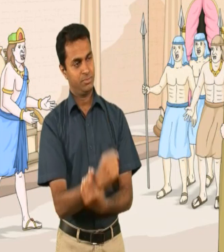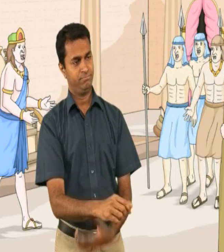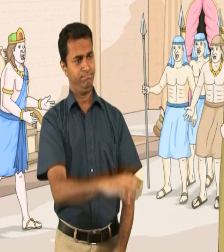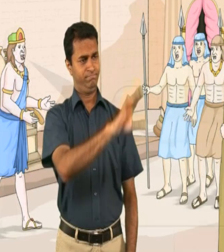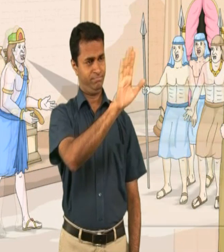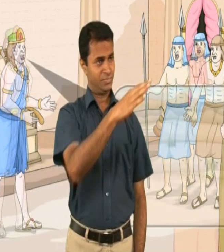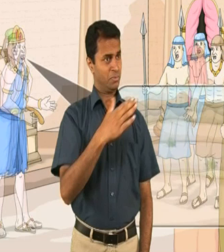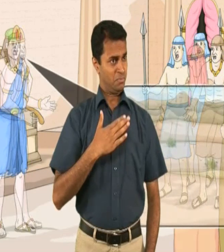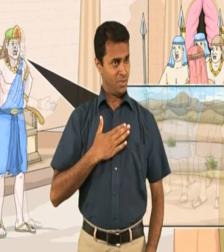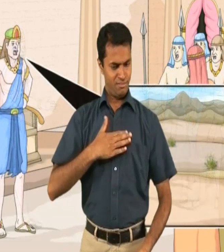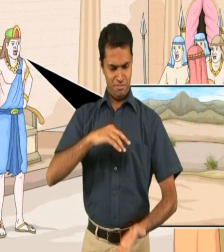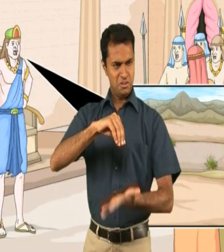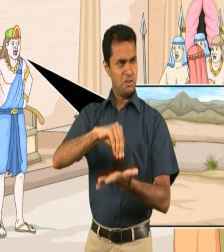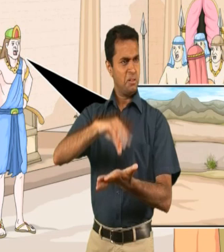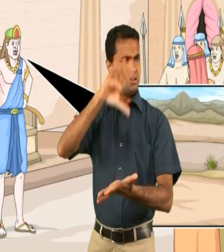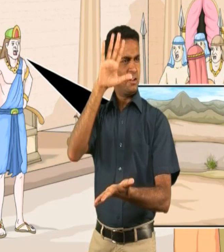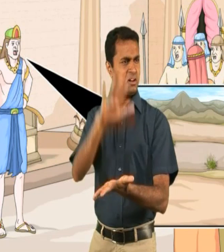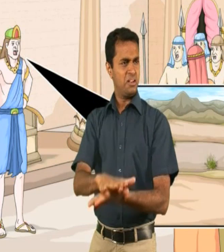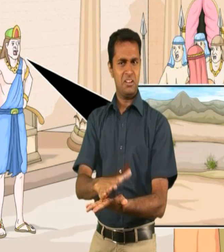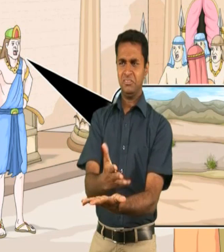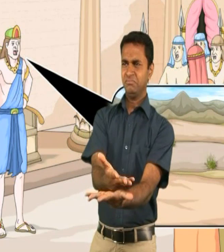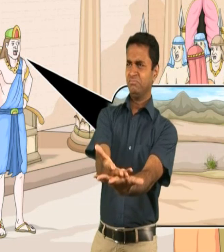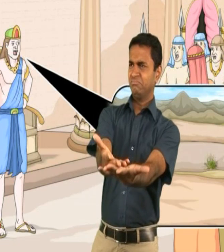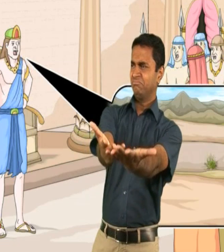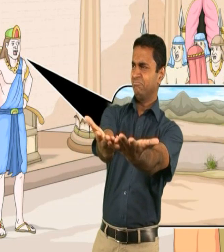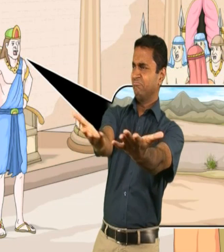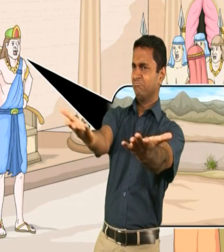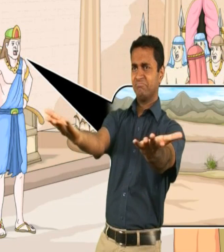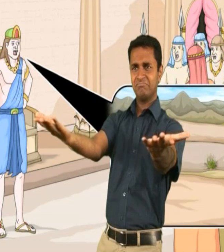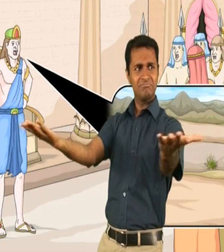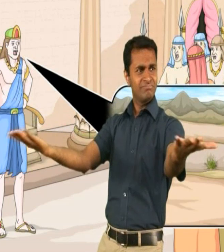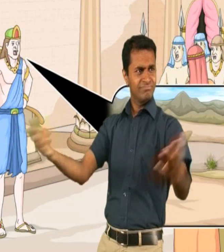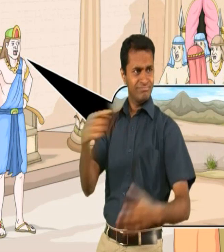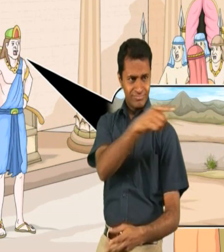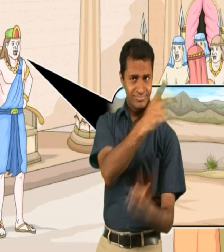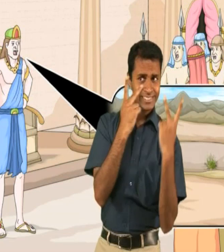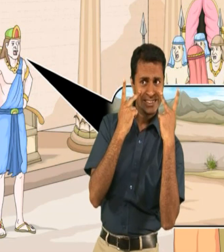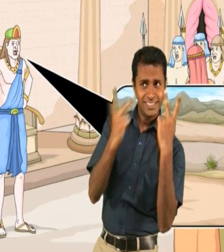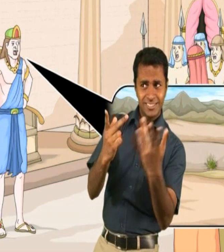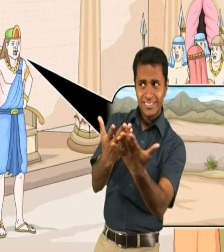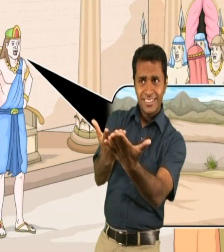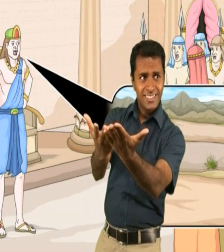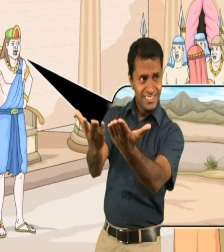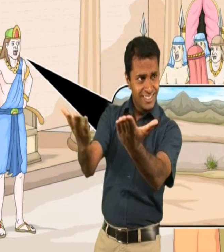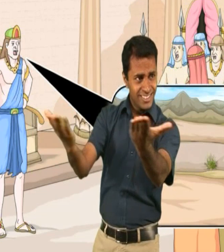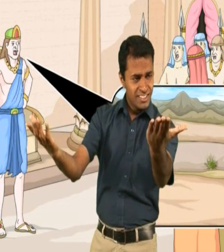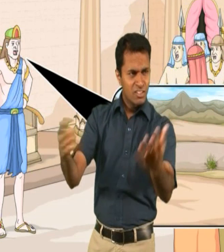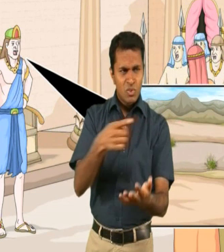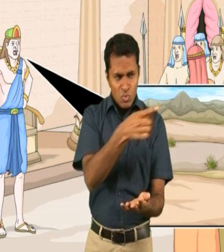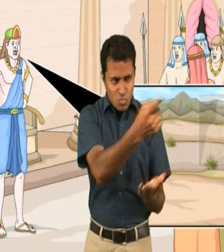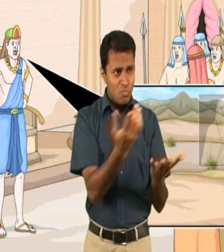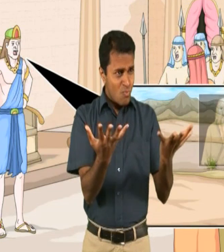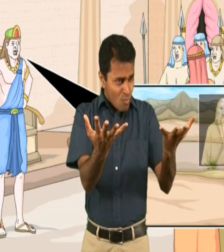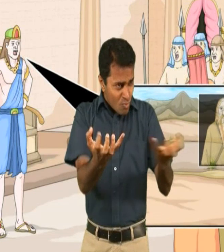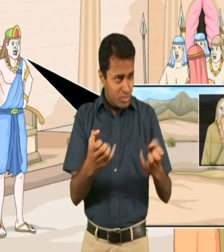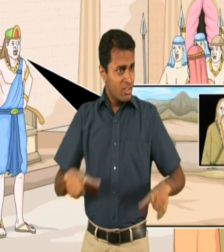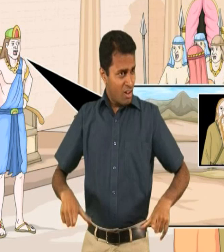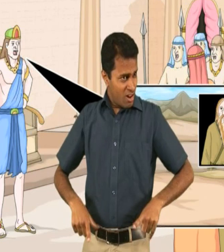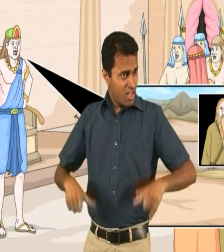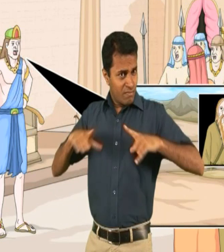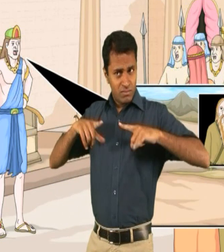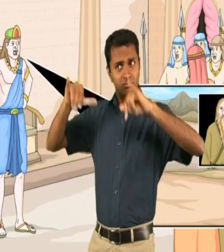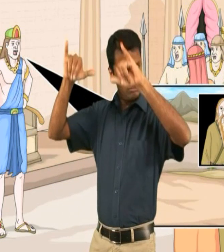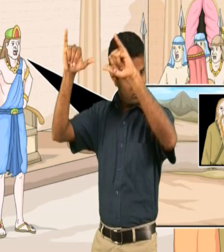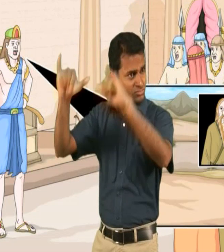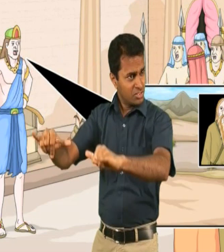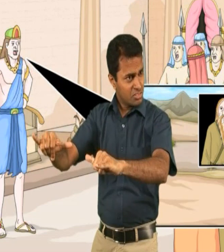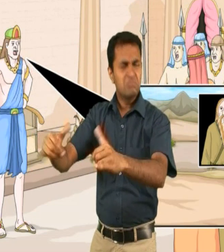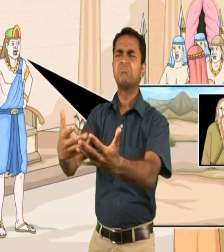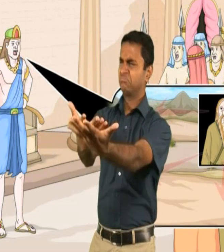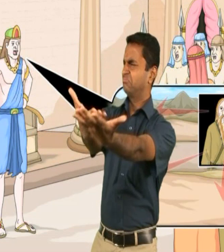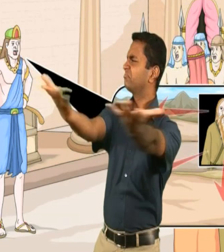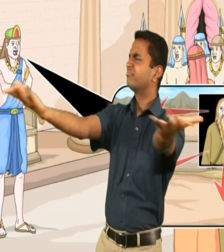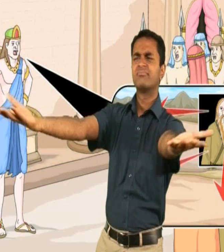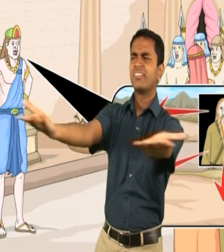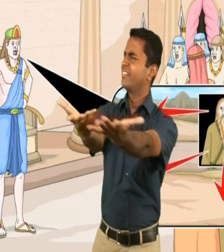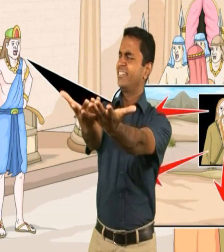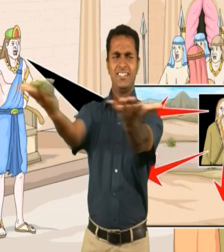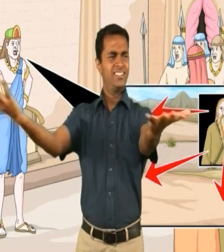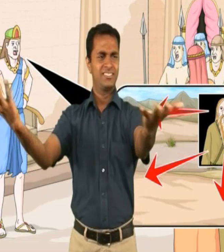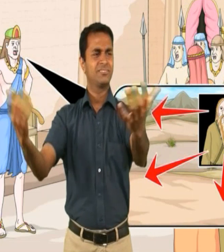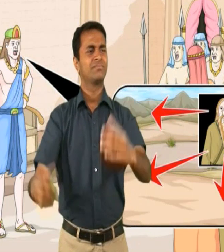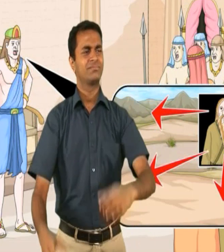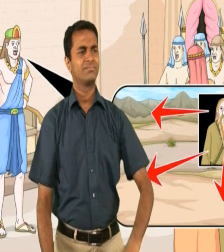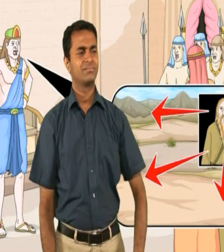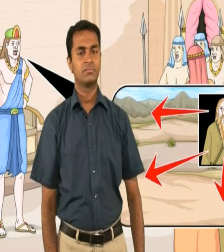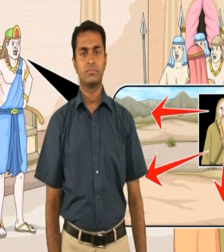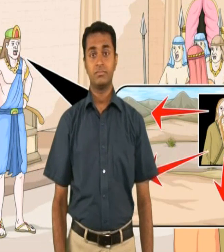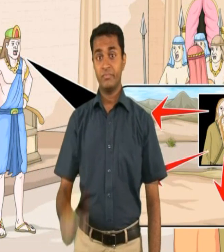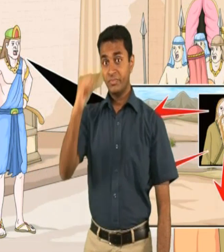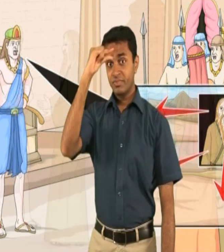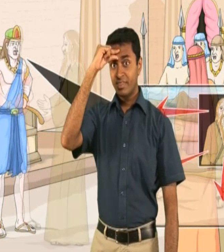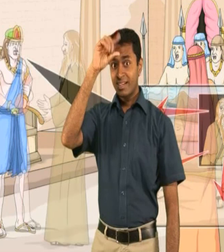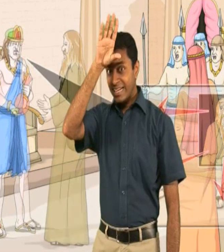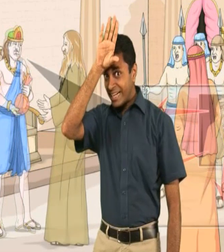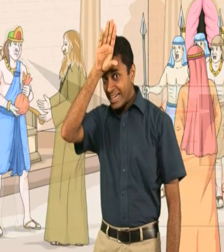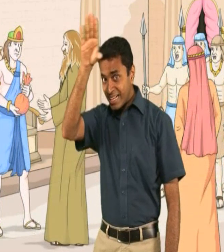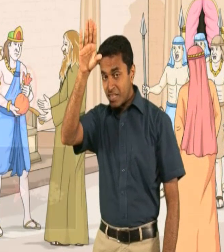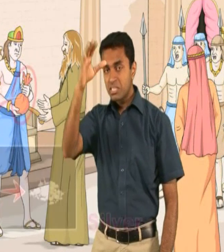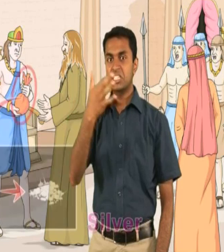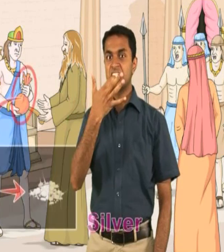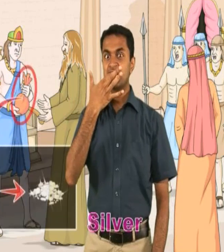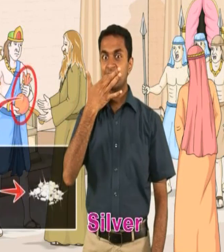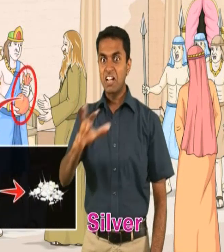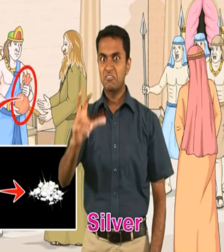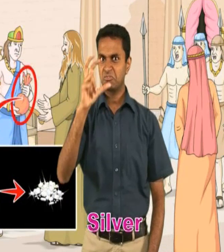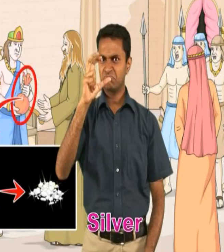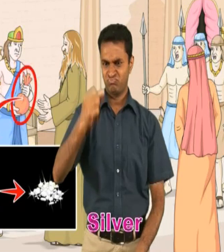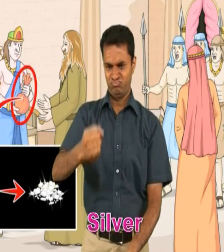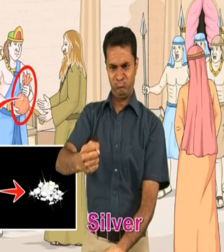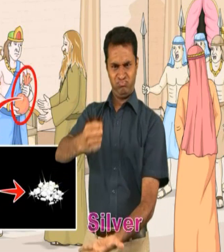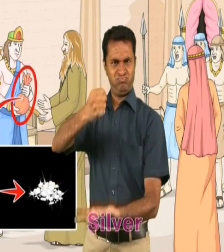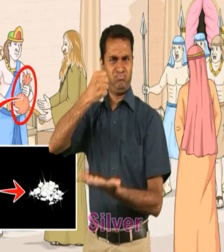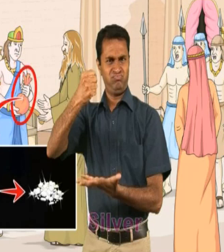And Abimelech said, “Look, my land is before you. Settle wherever you please.”